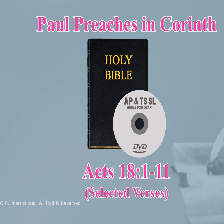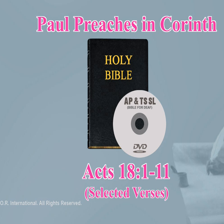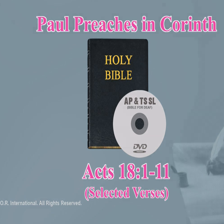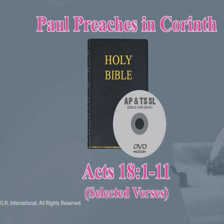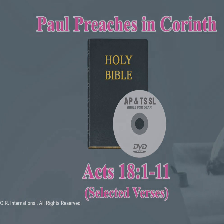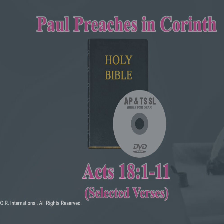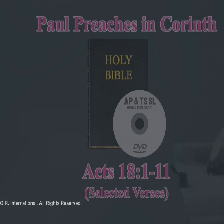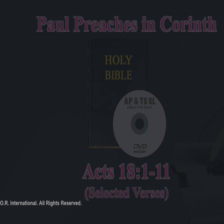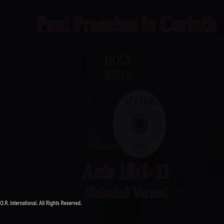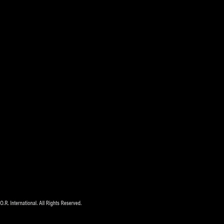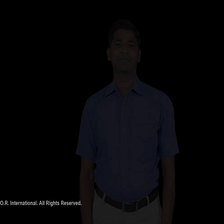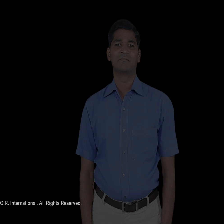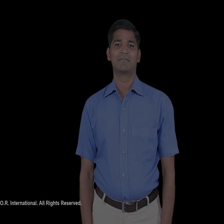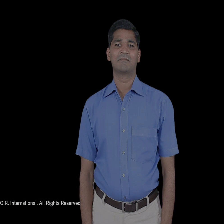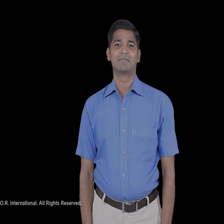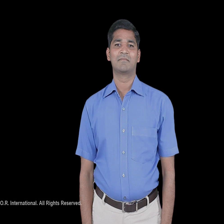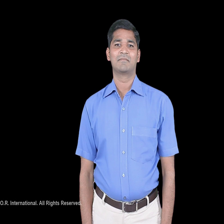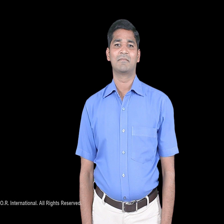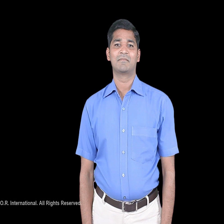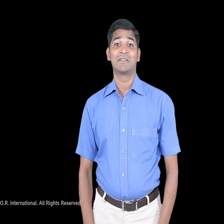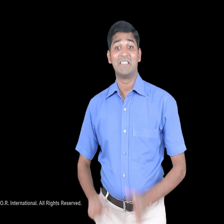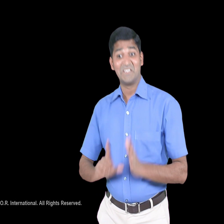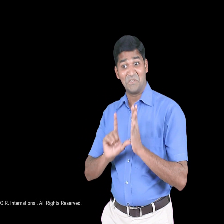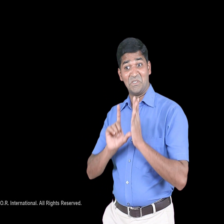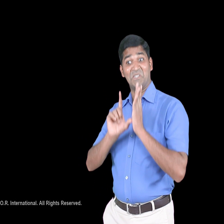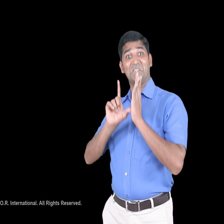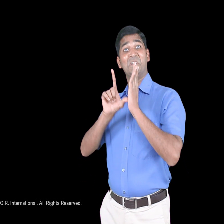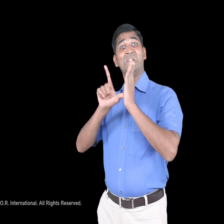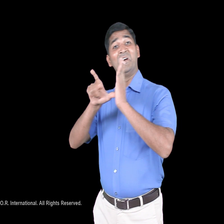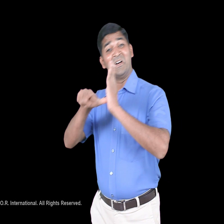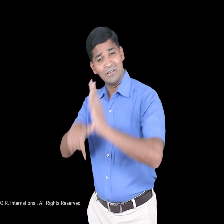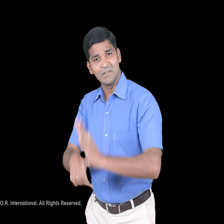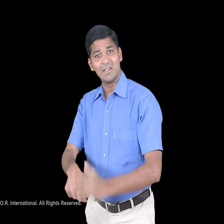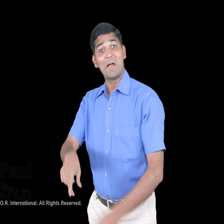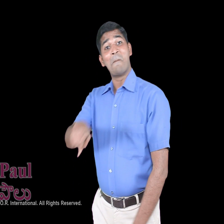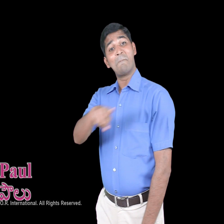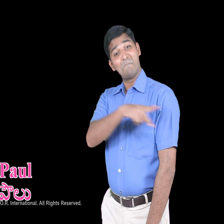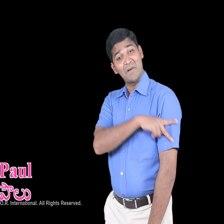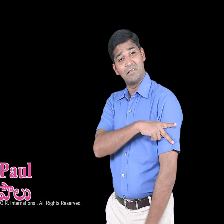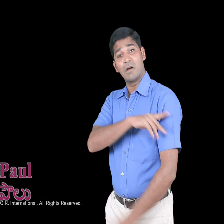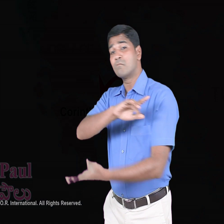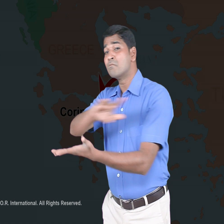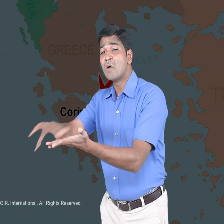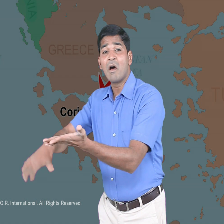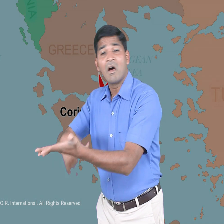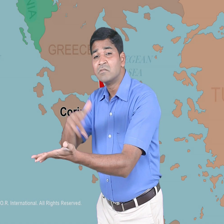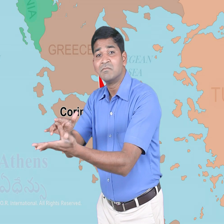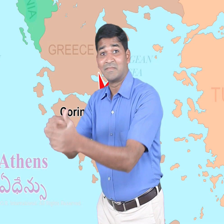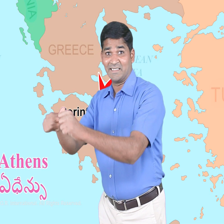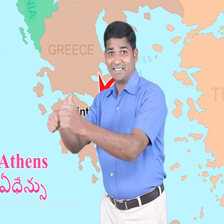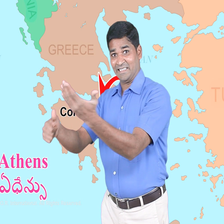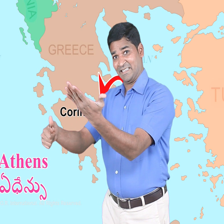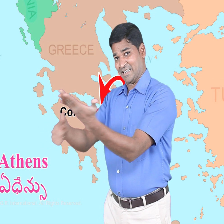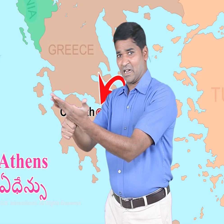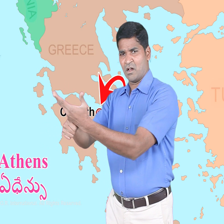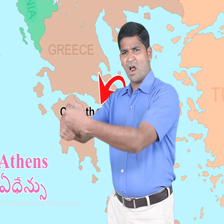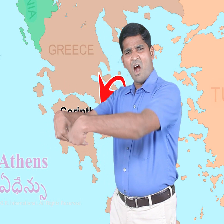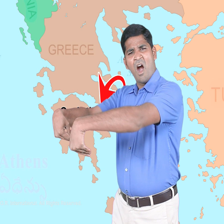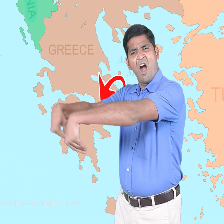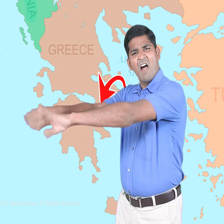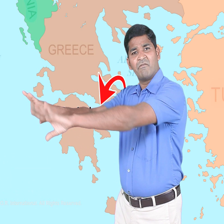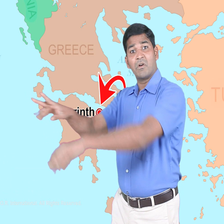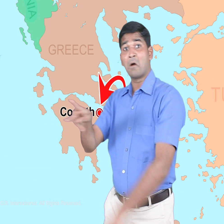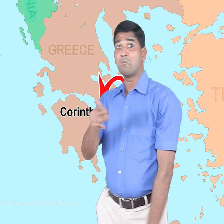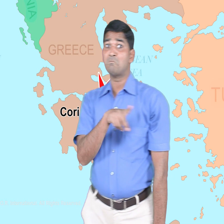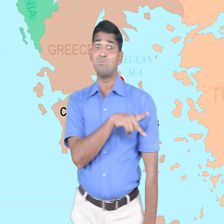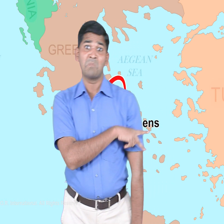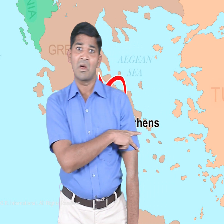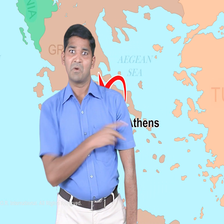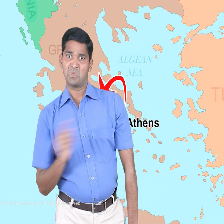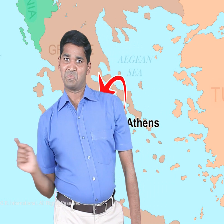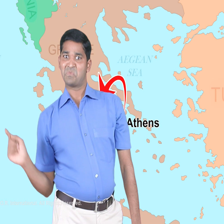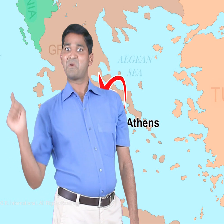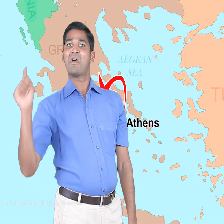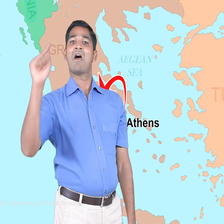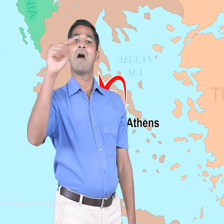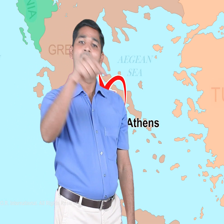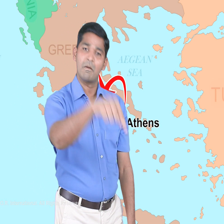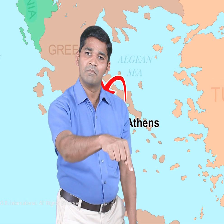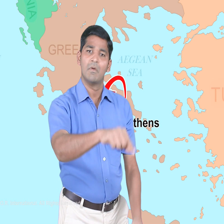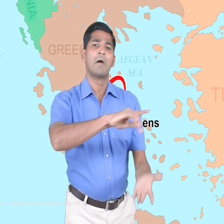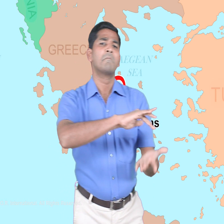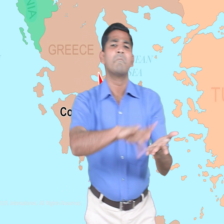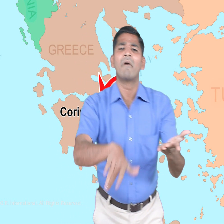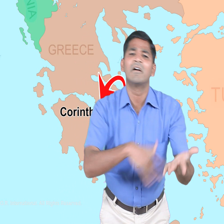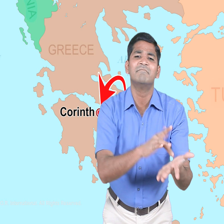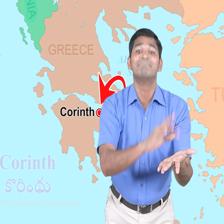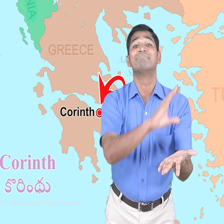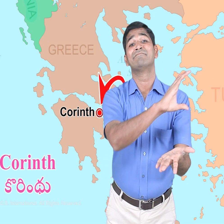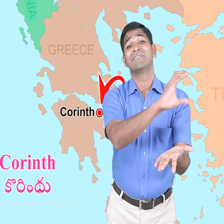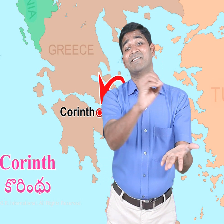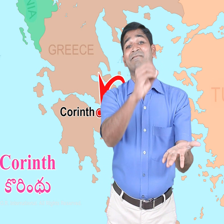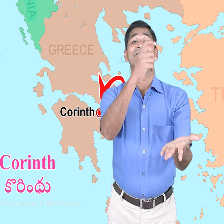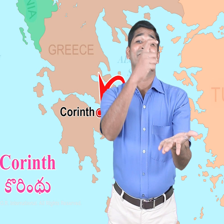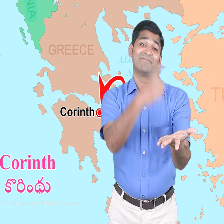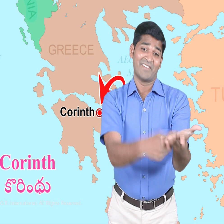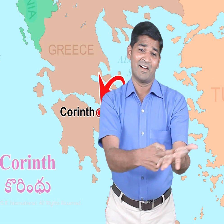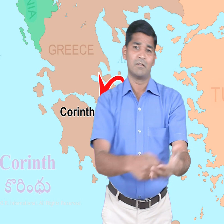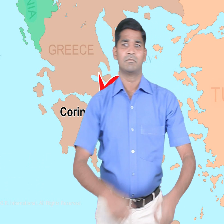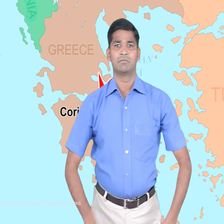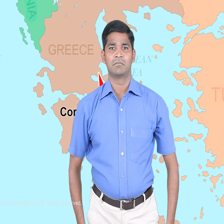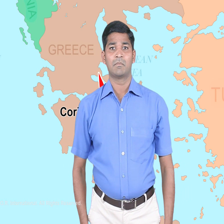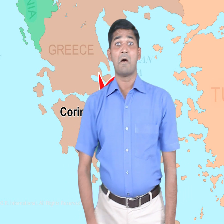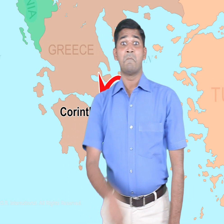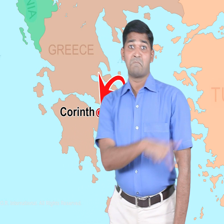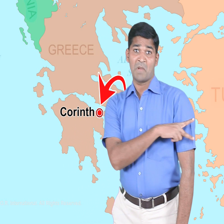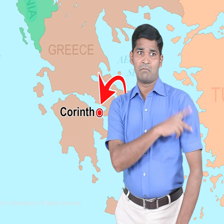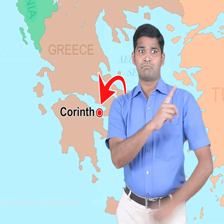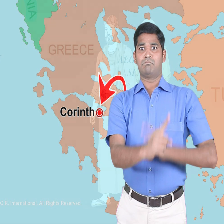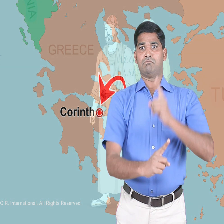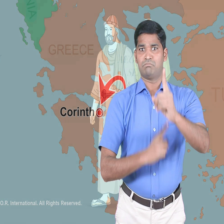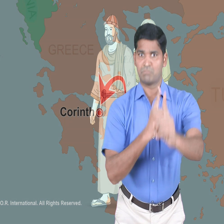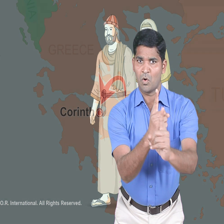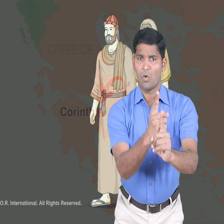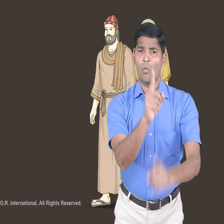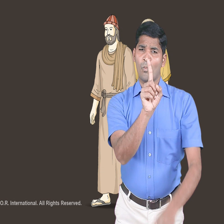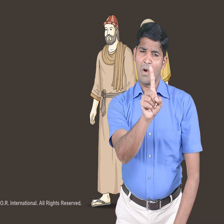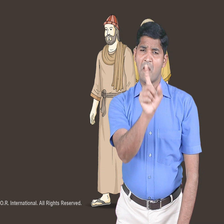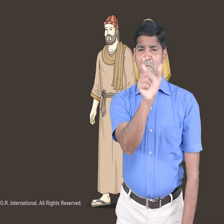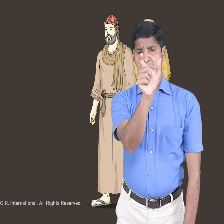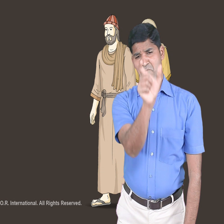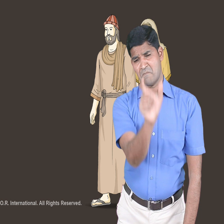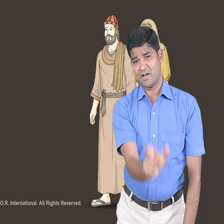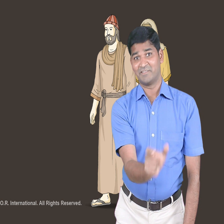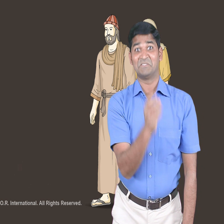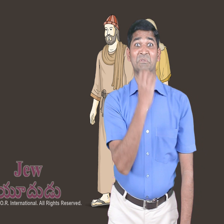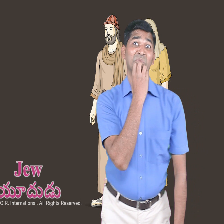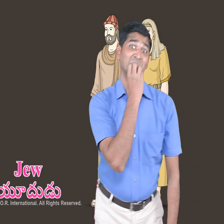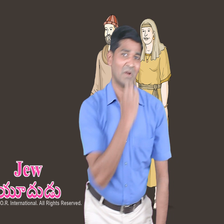After this, Paul left Athens and went to Corinth.